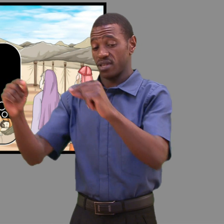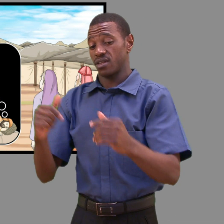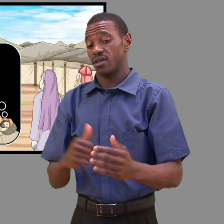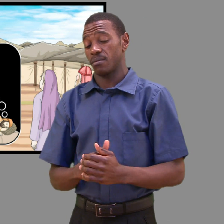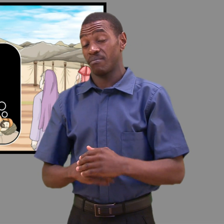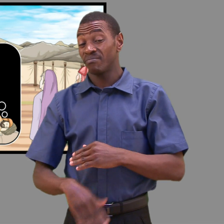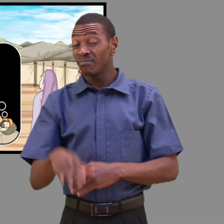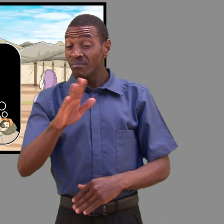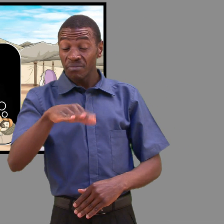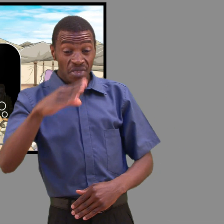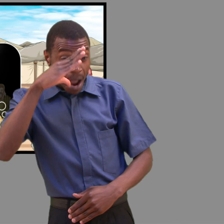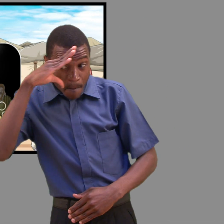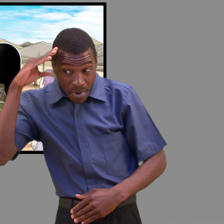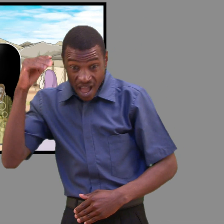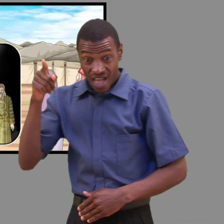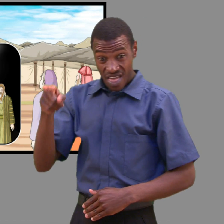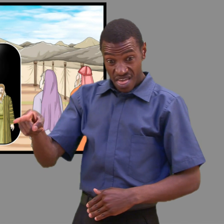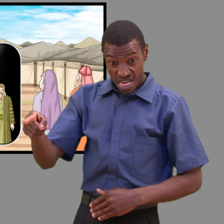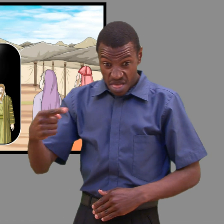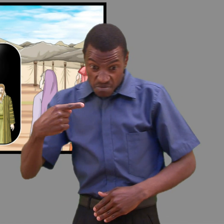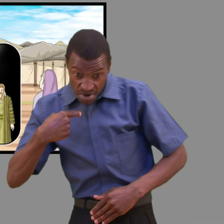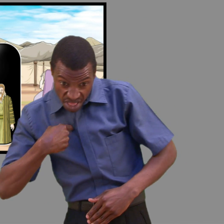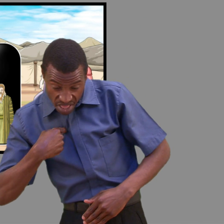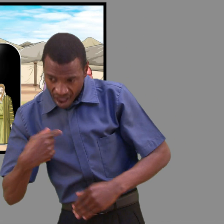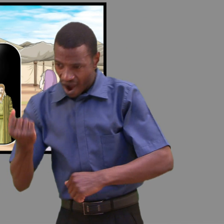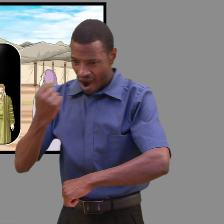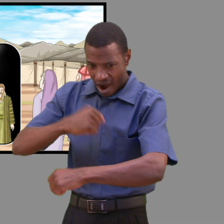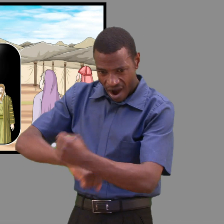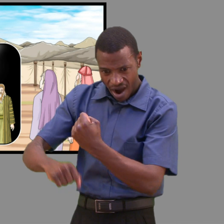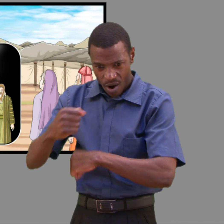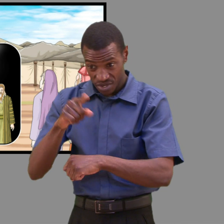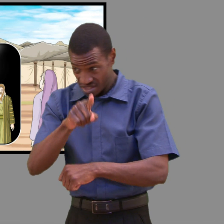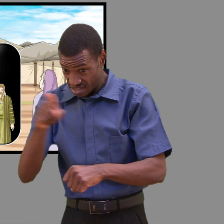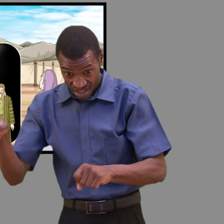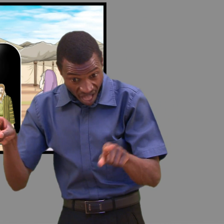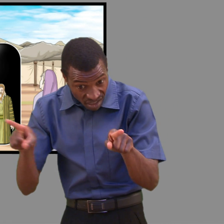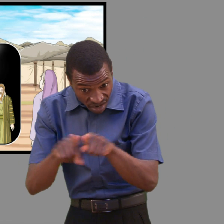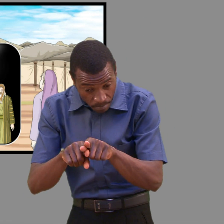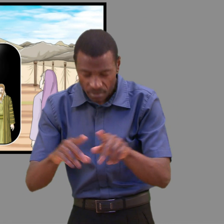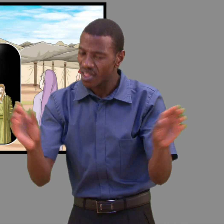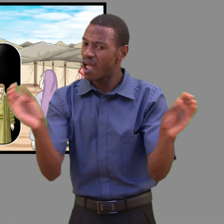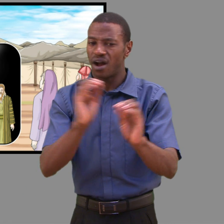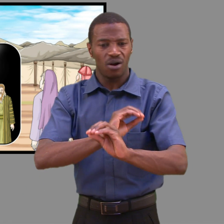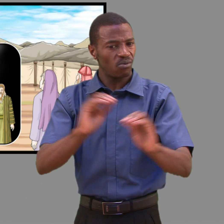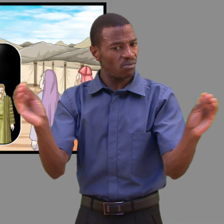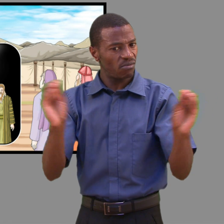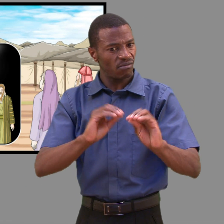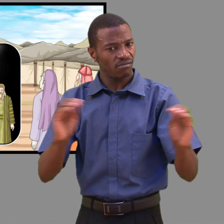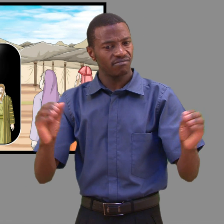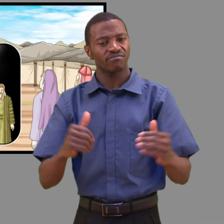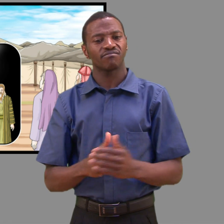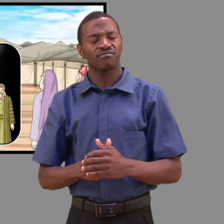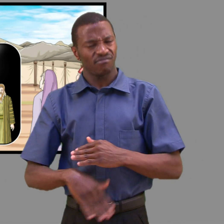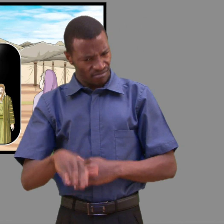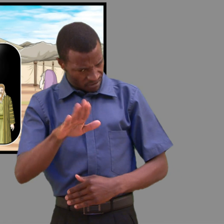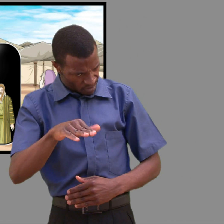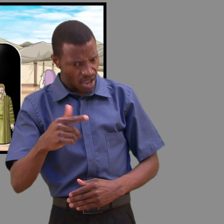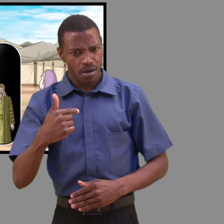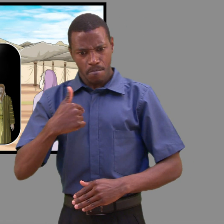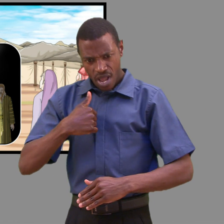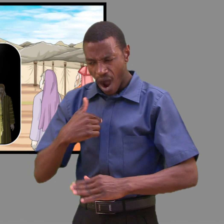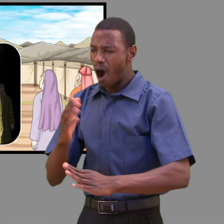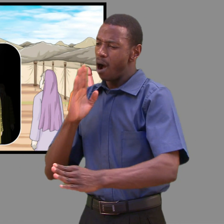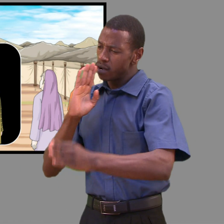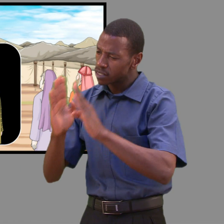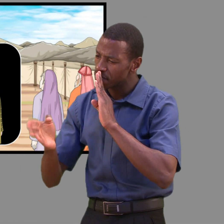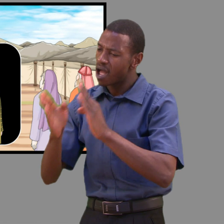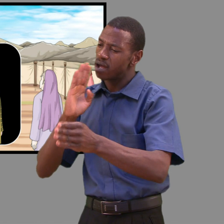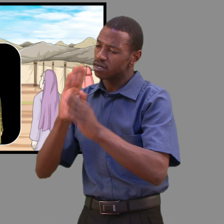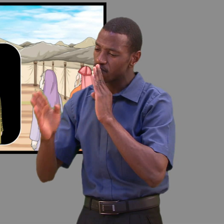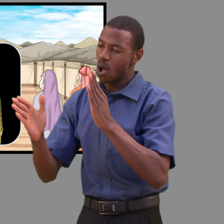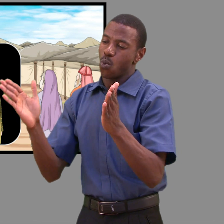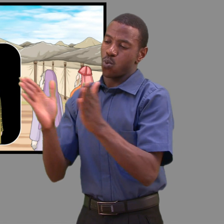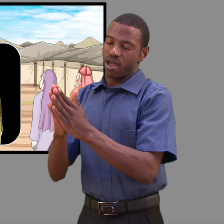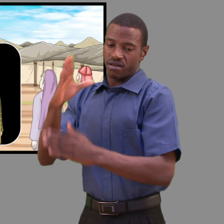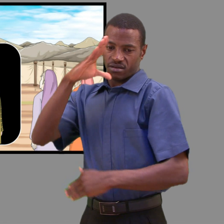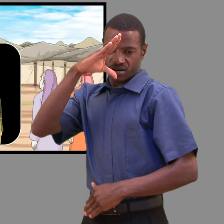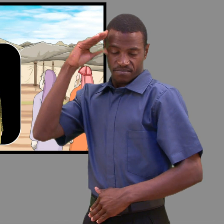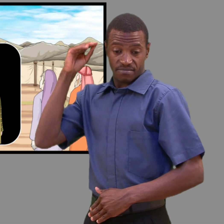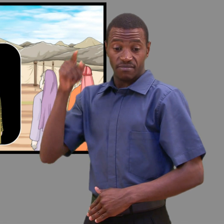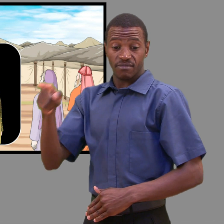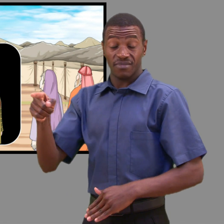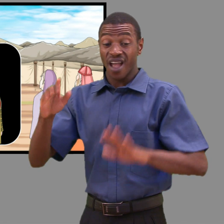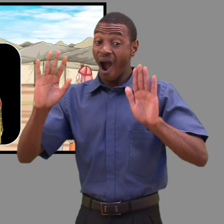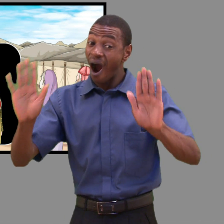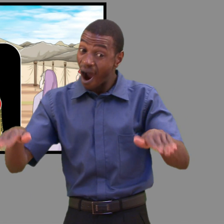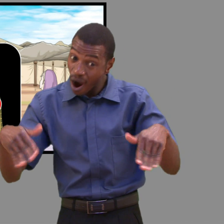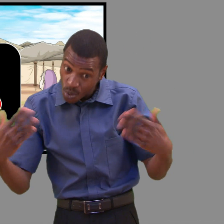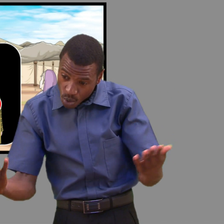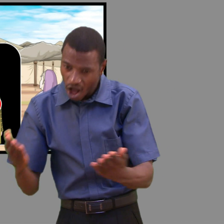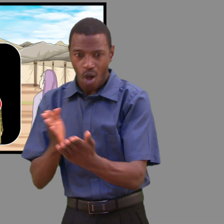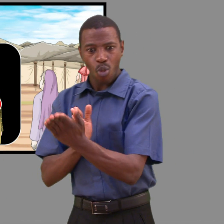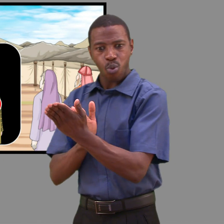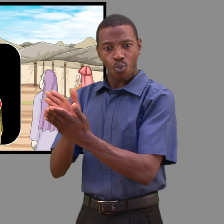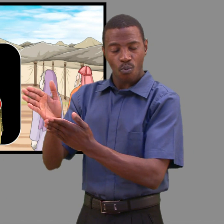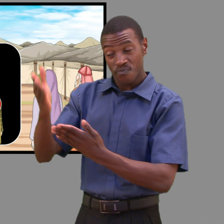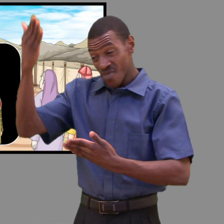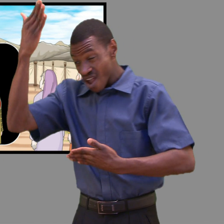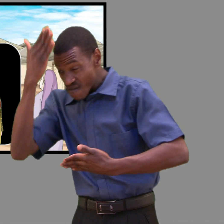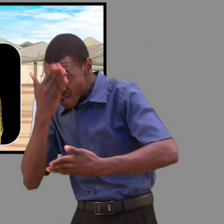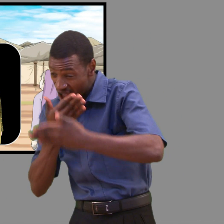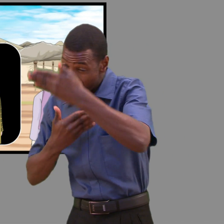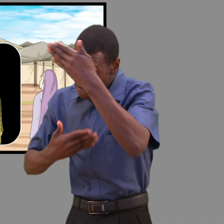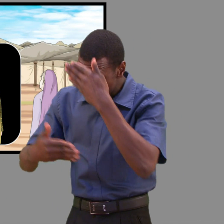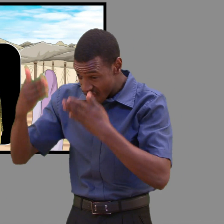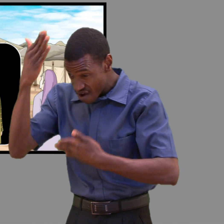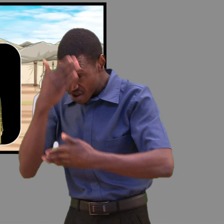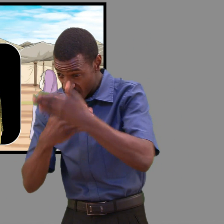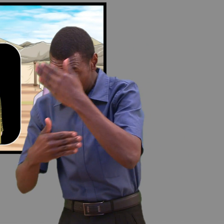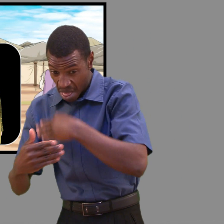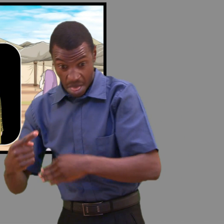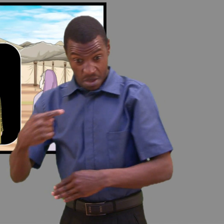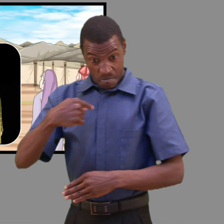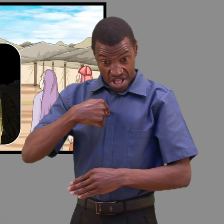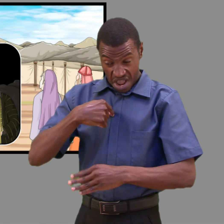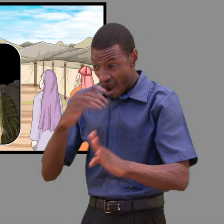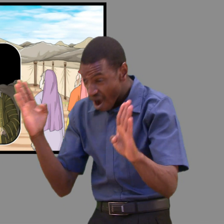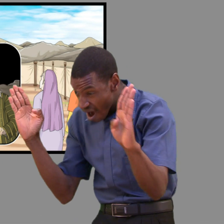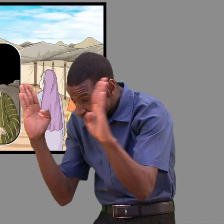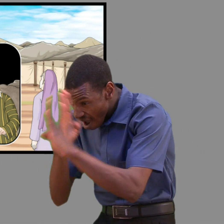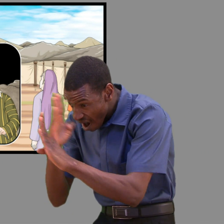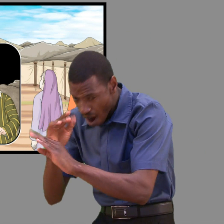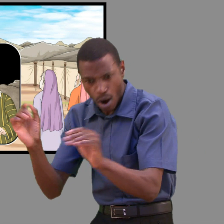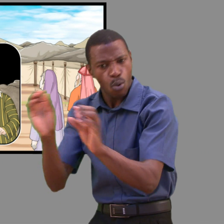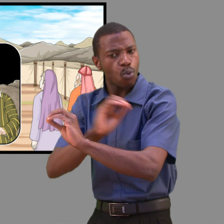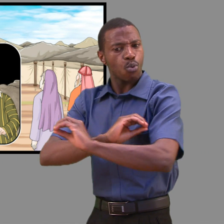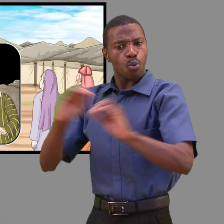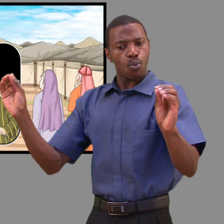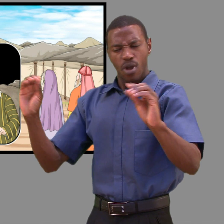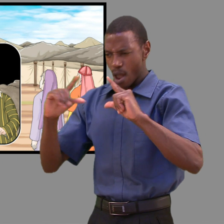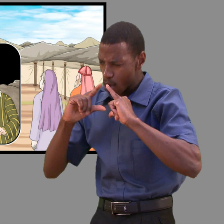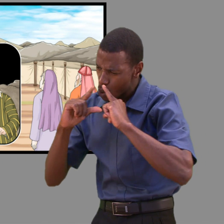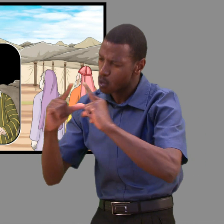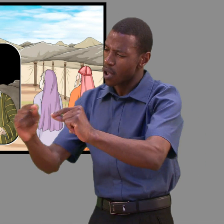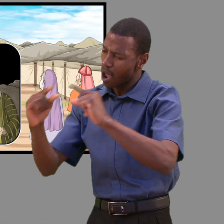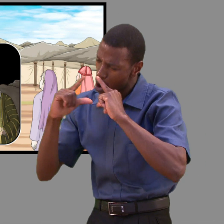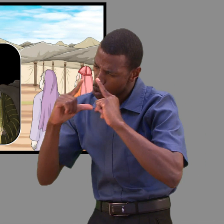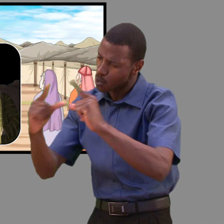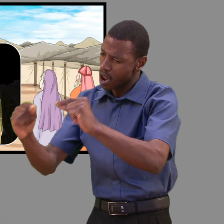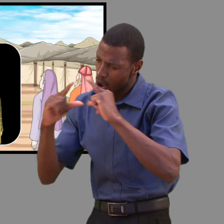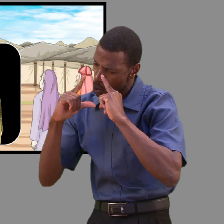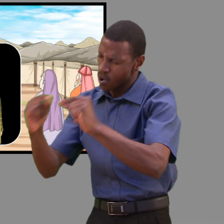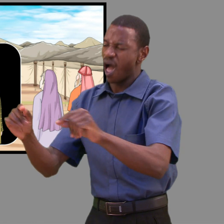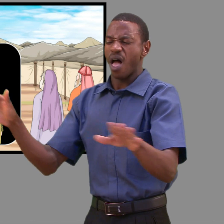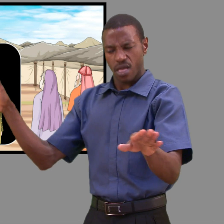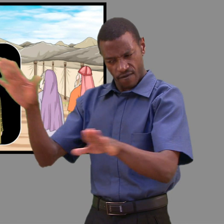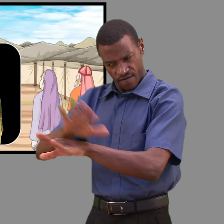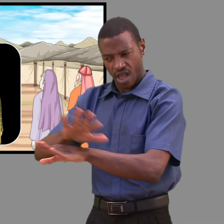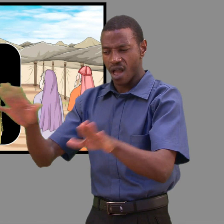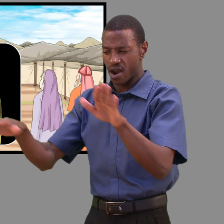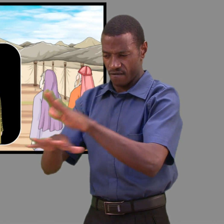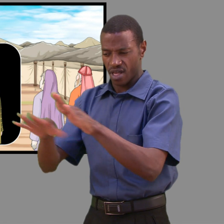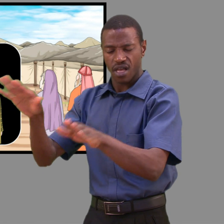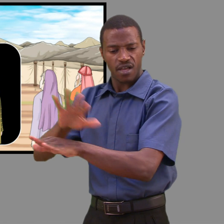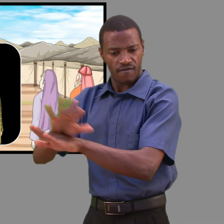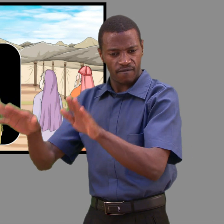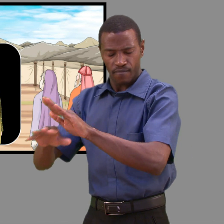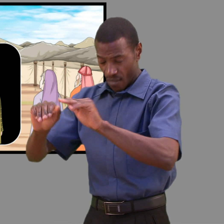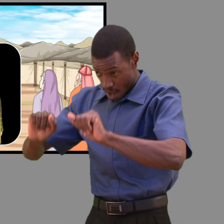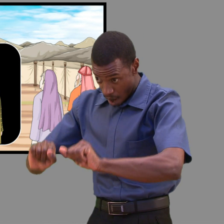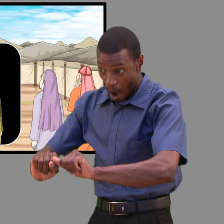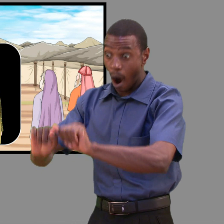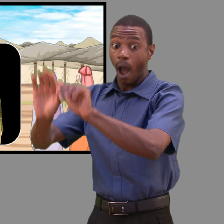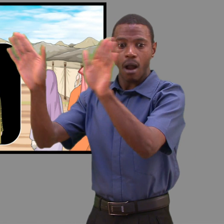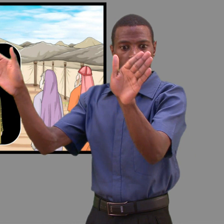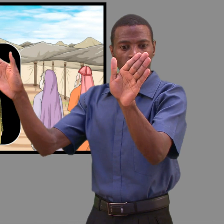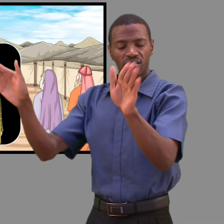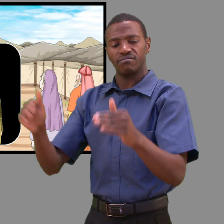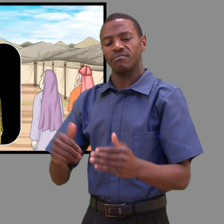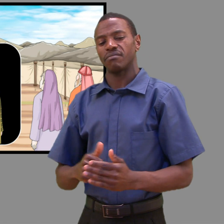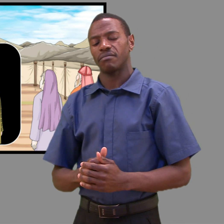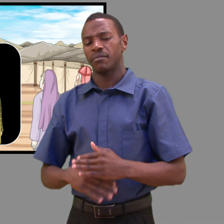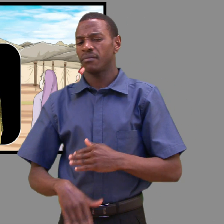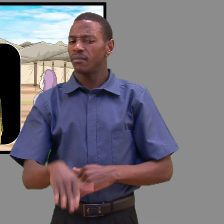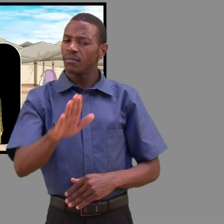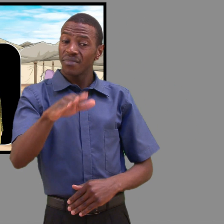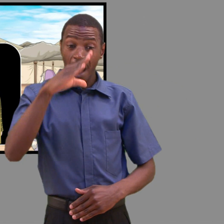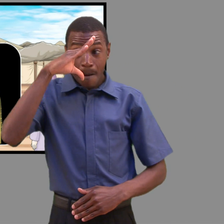But this is not so with My servant Moses; he is faithful in all My house.